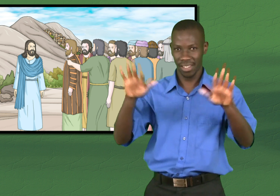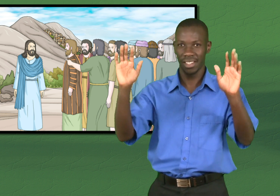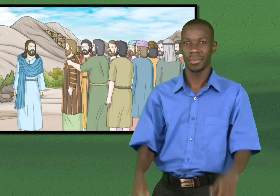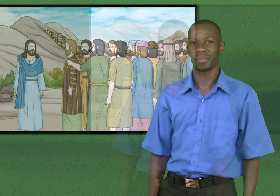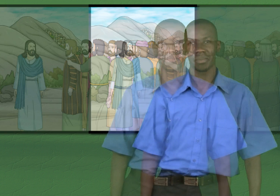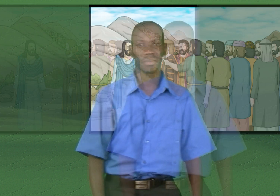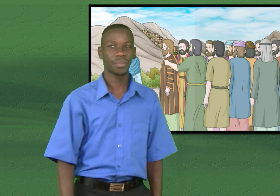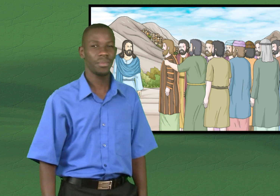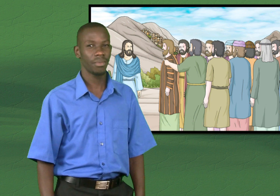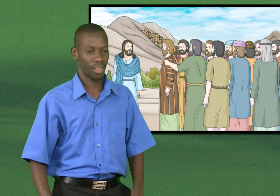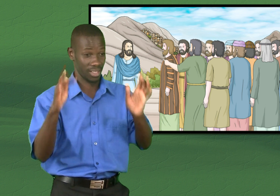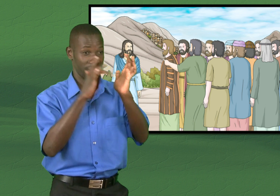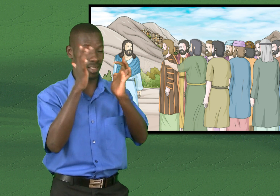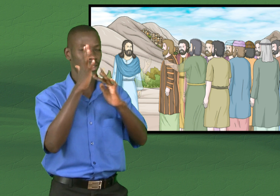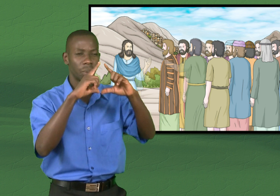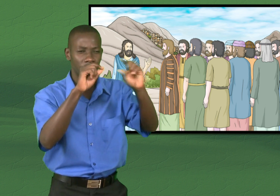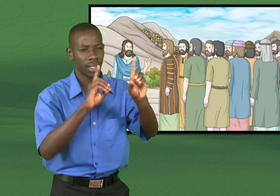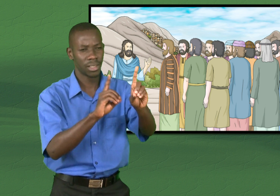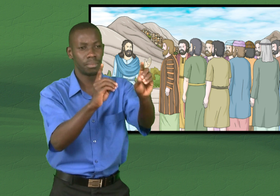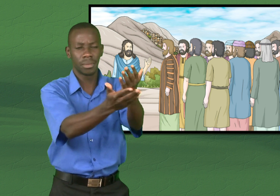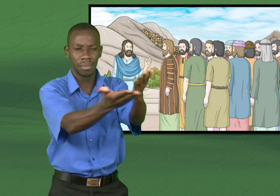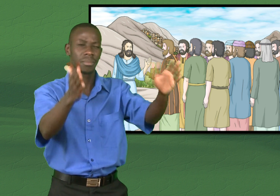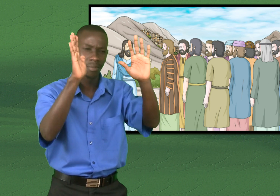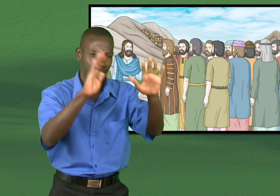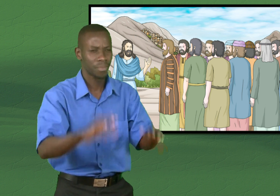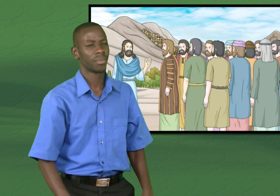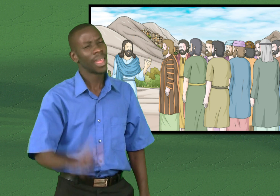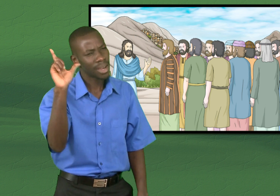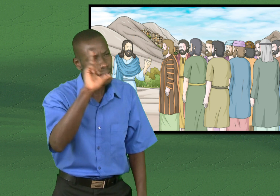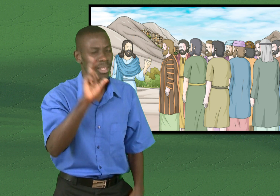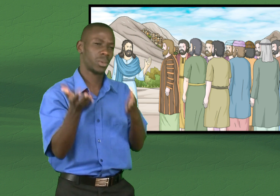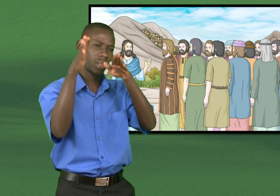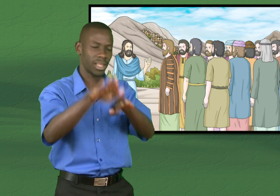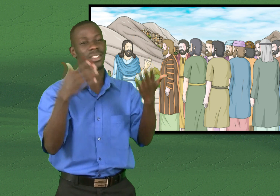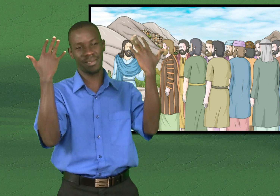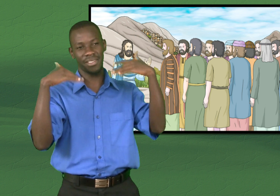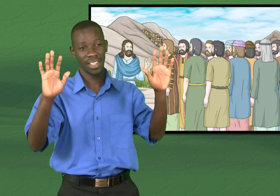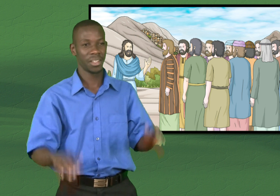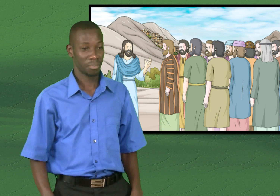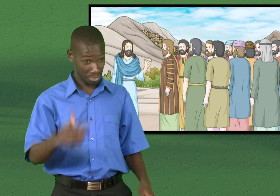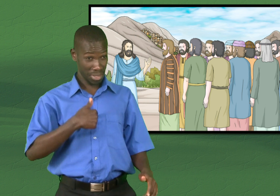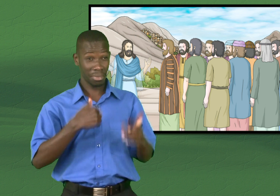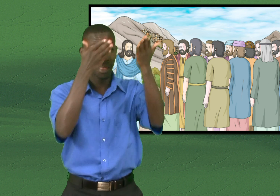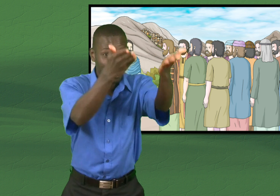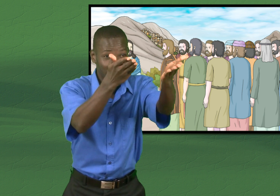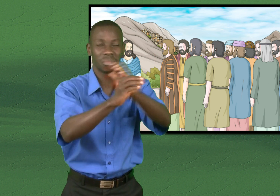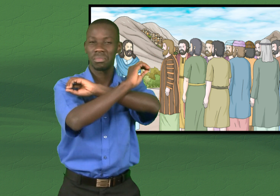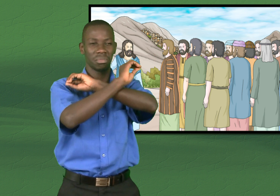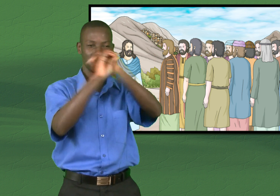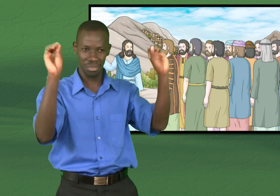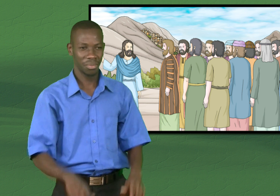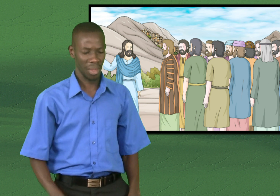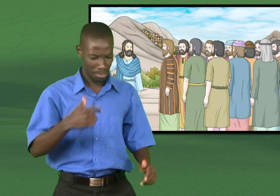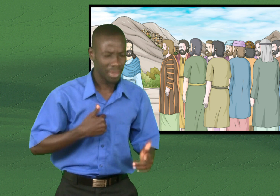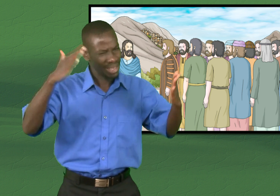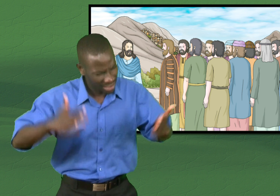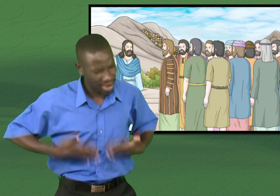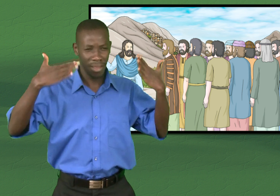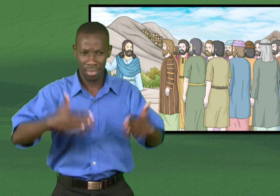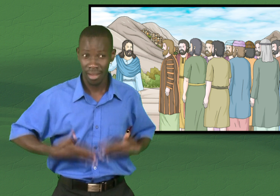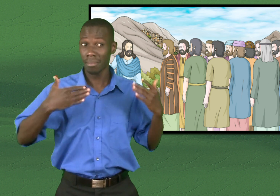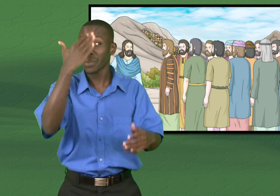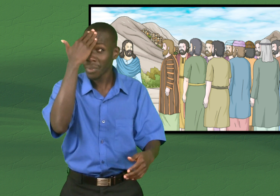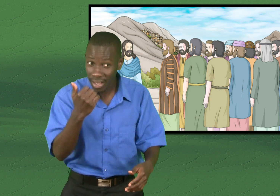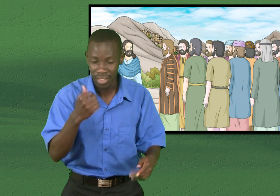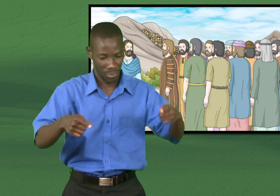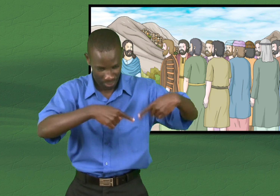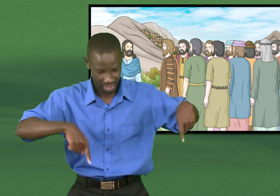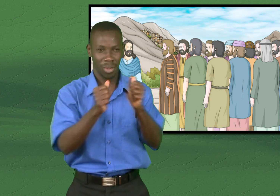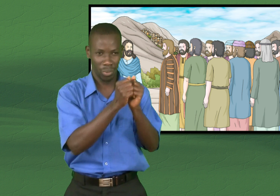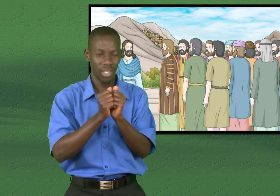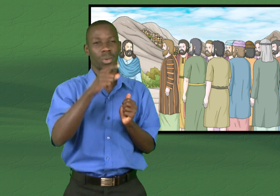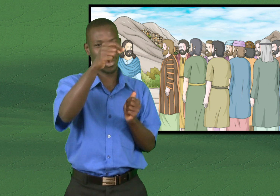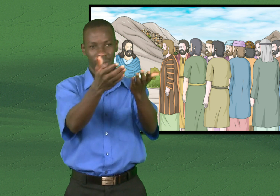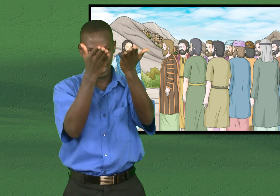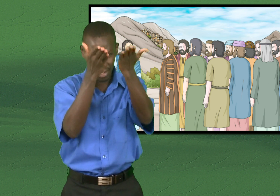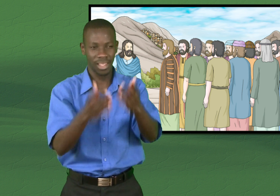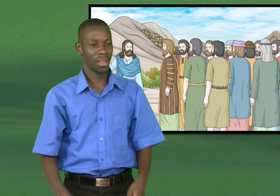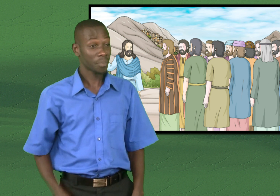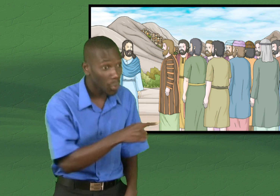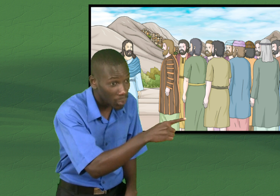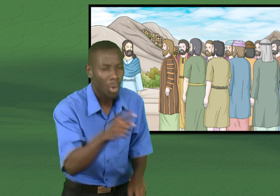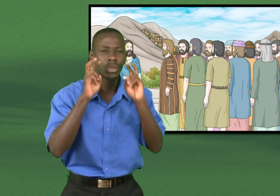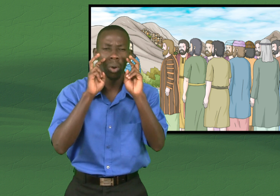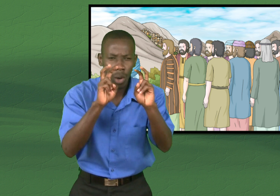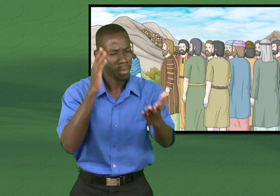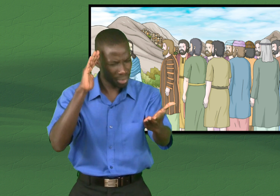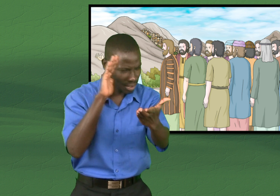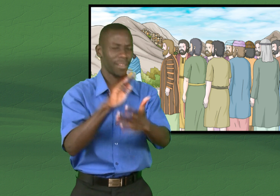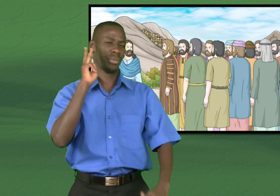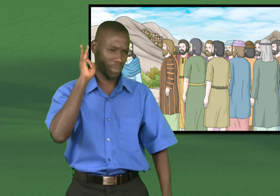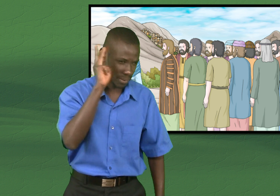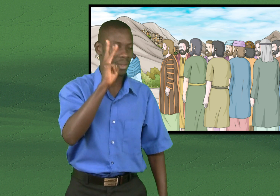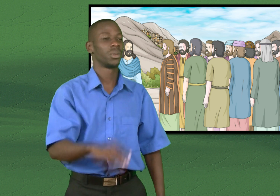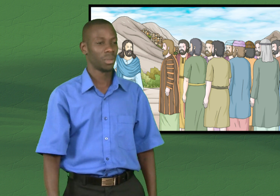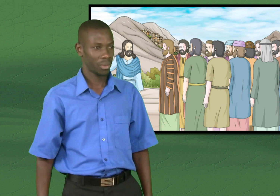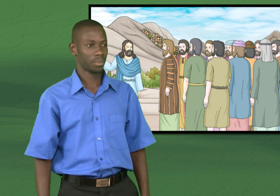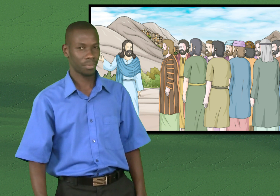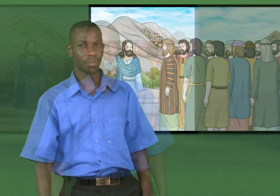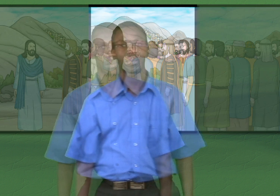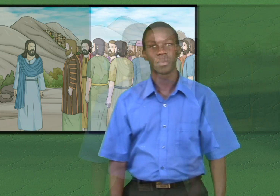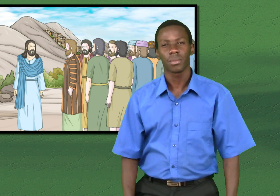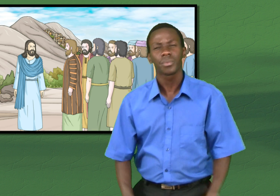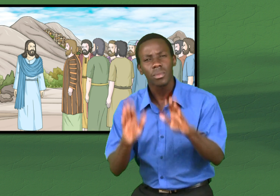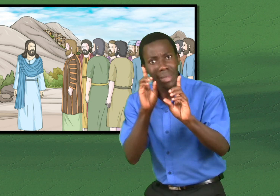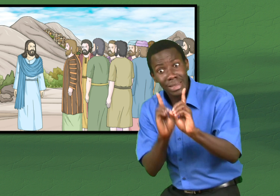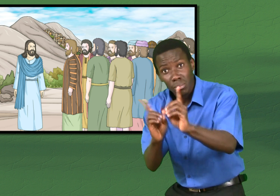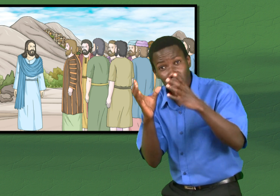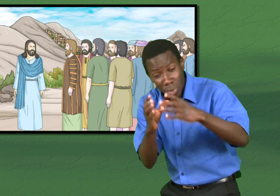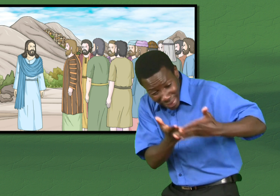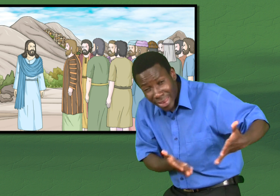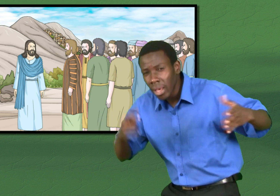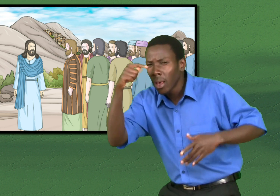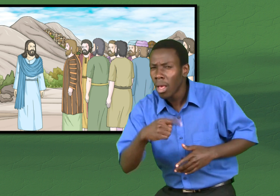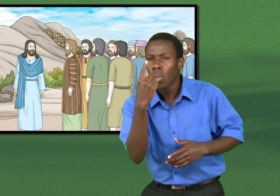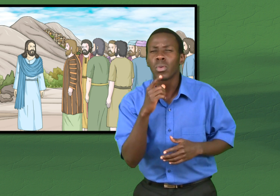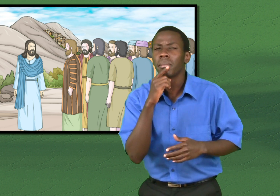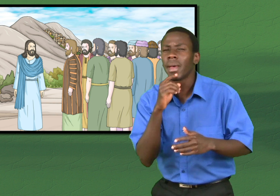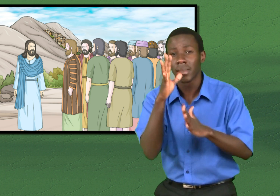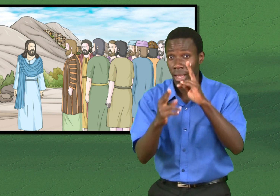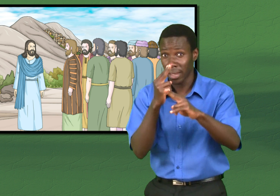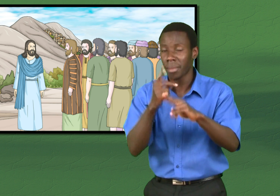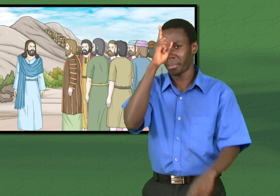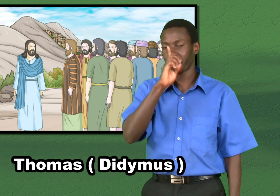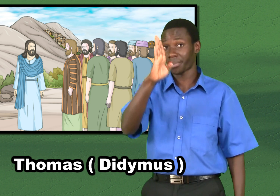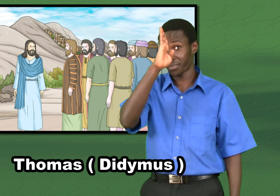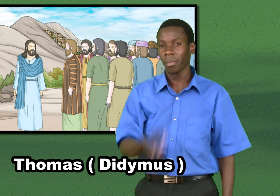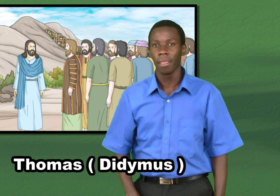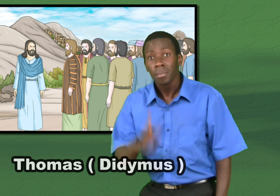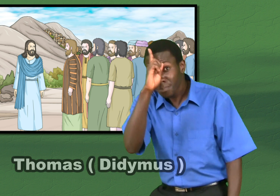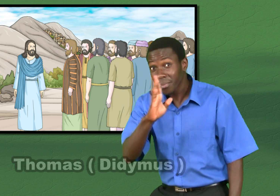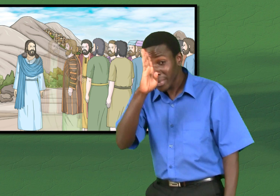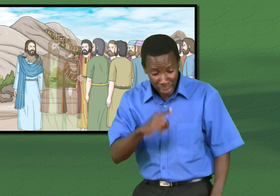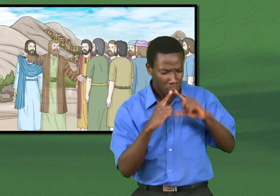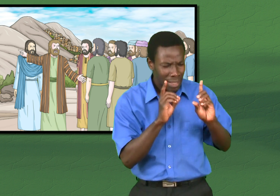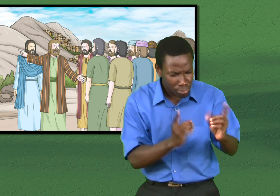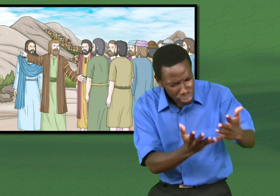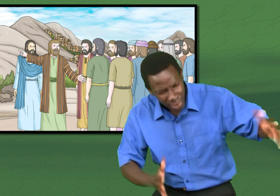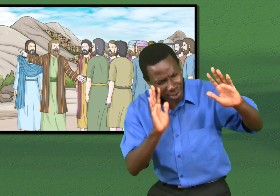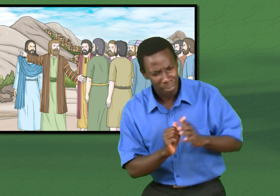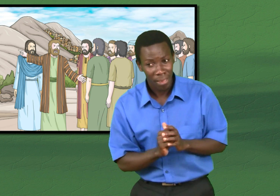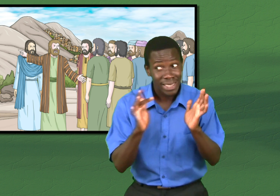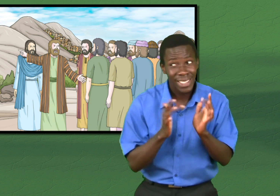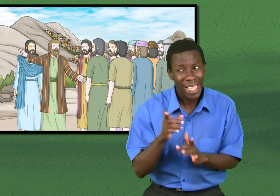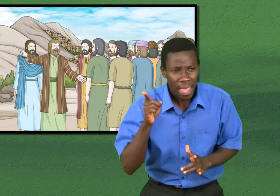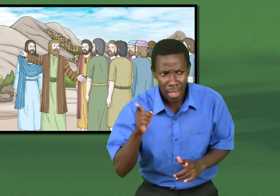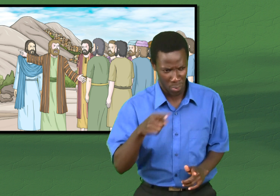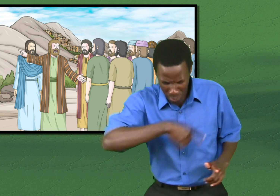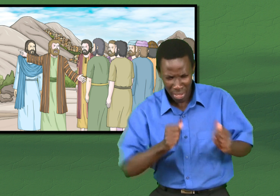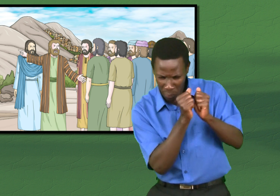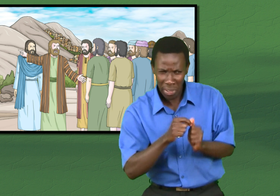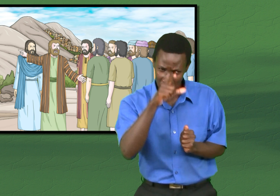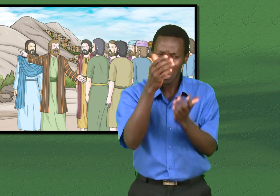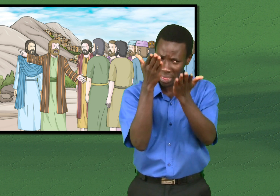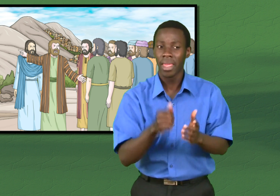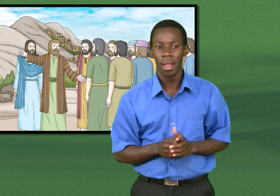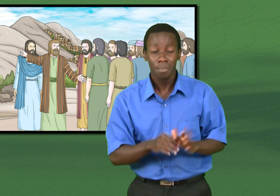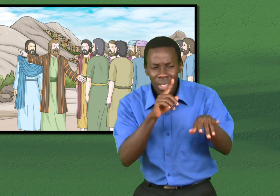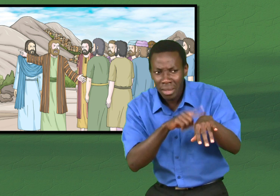So Jesus told them plainly, “Lazarus is dead, and for your sake I am glad I was not there, so that you may believe. But let us go to him.”